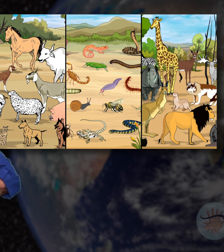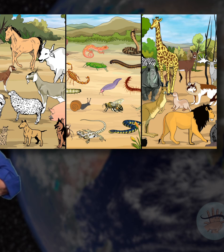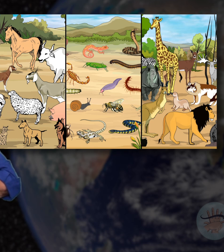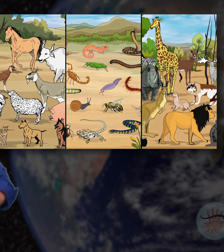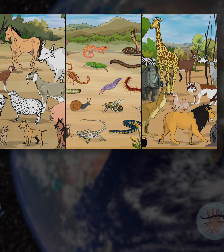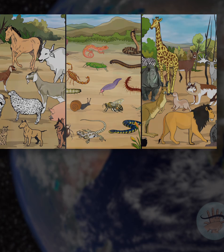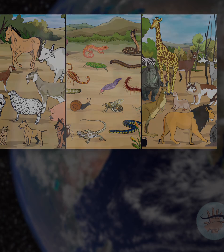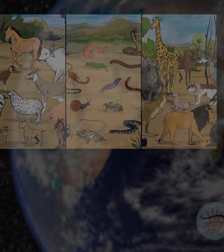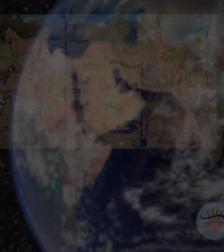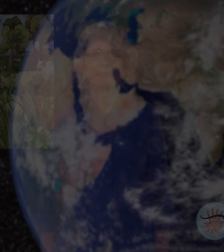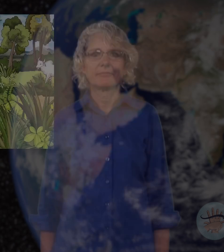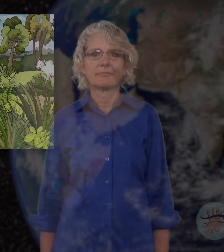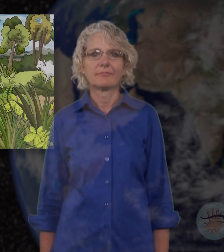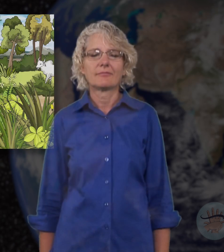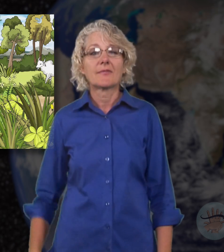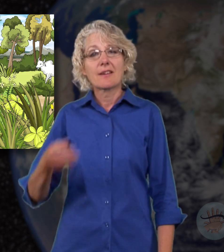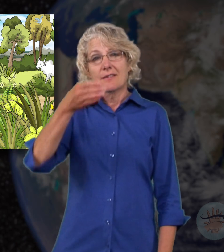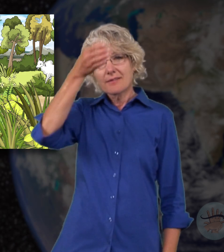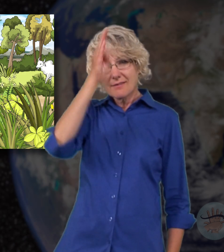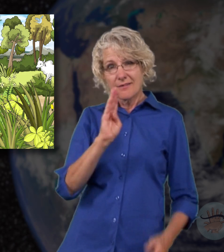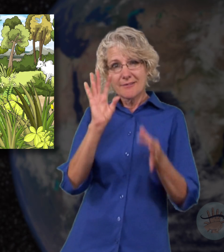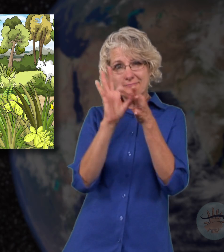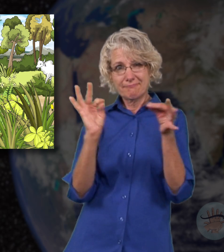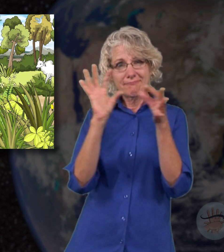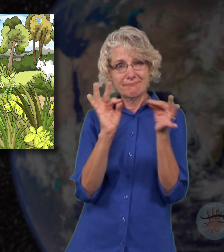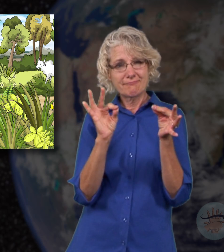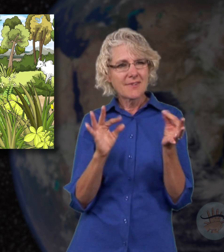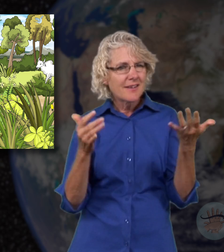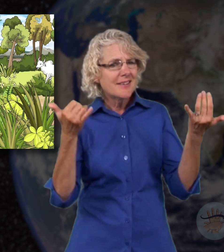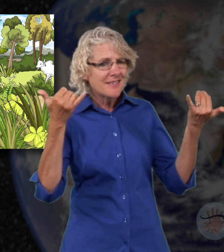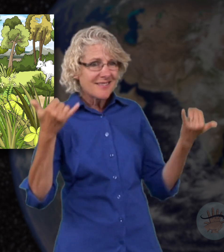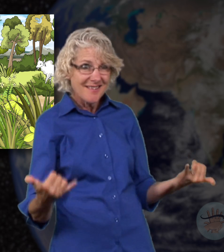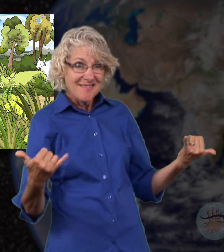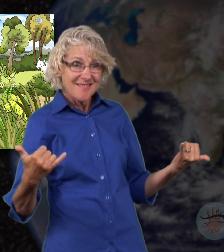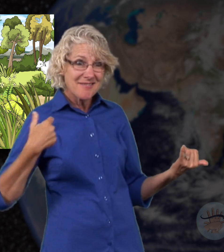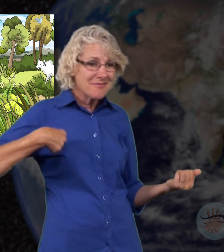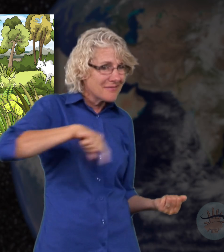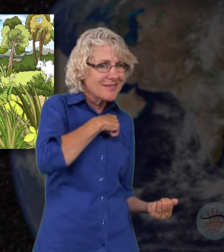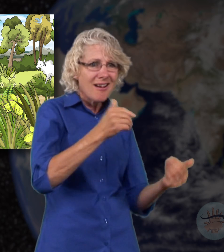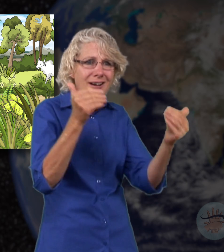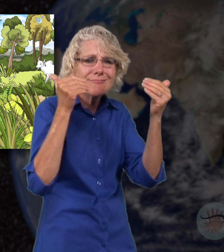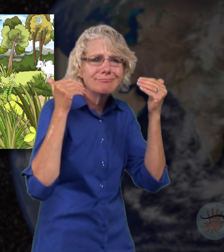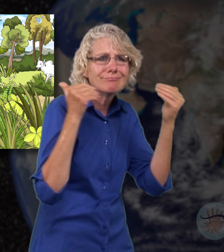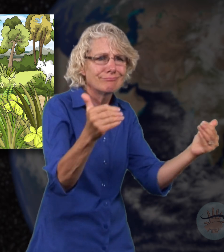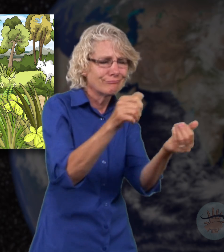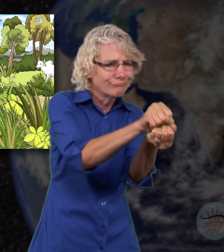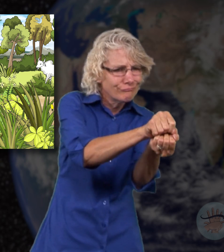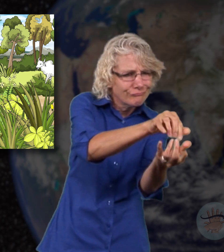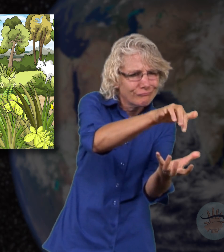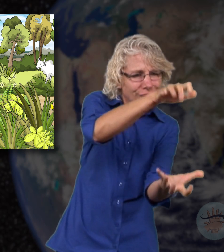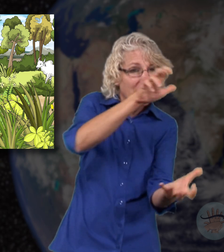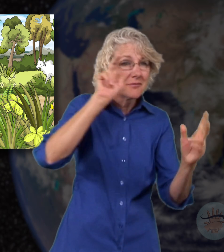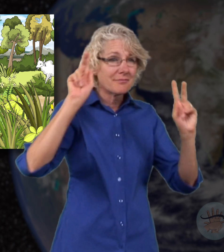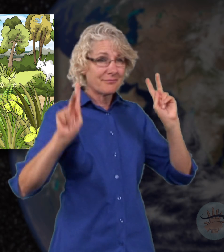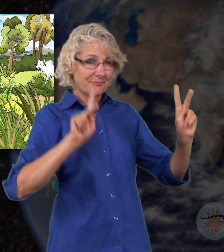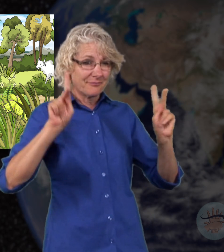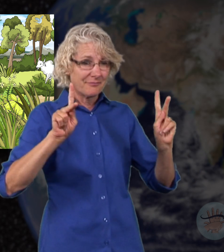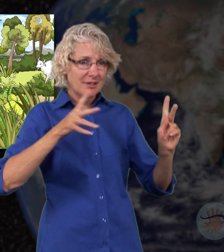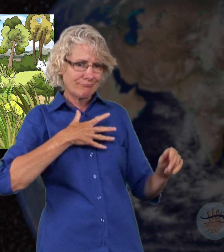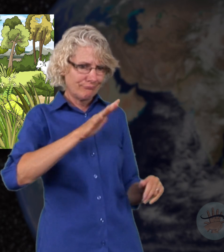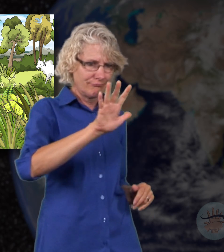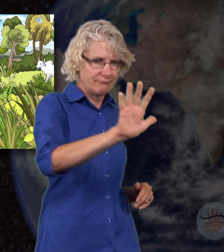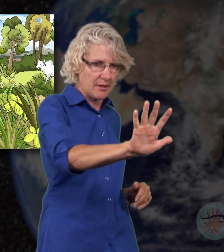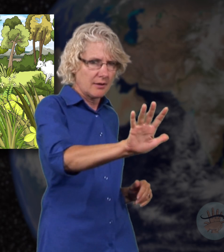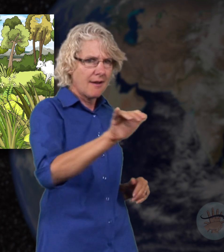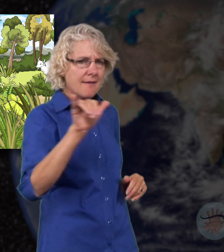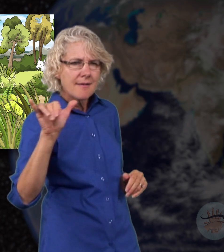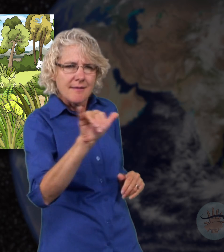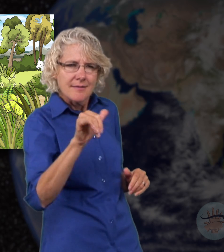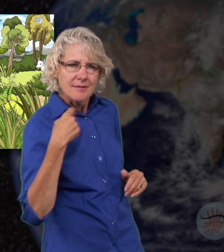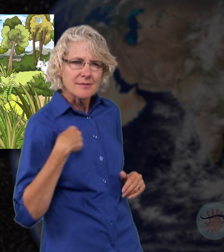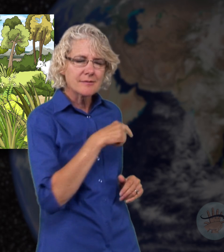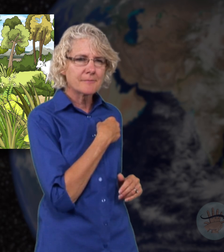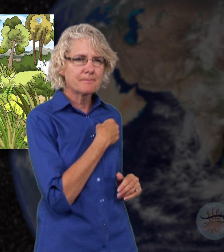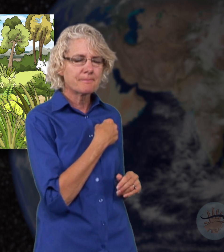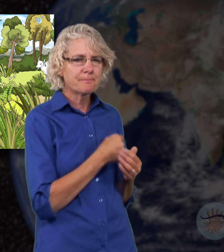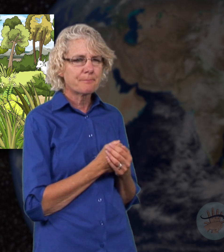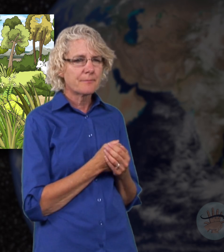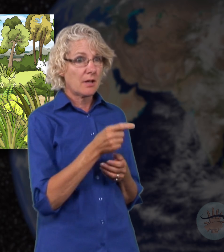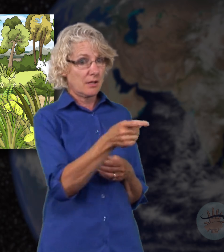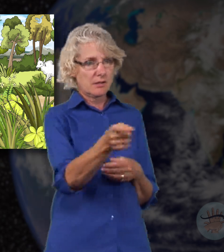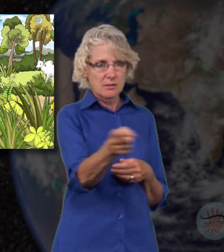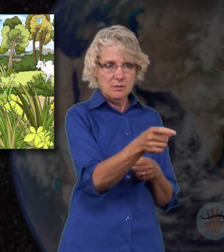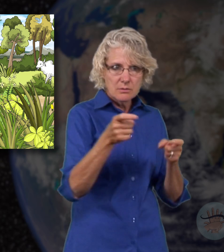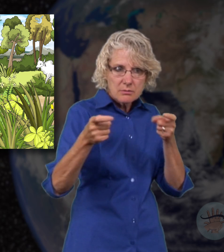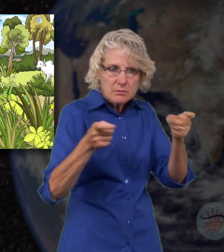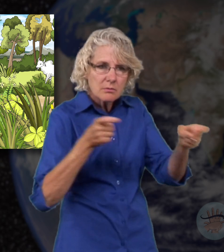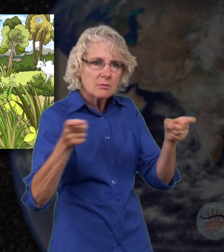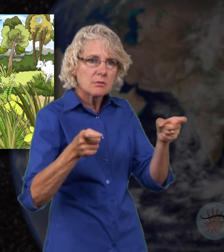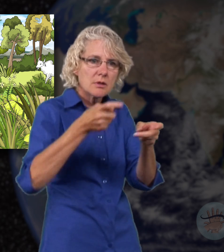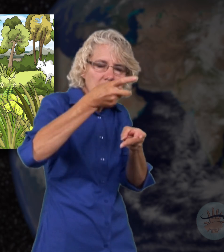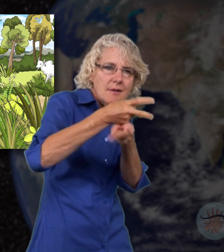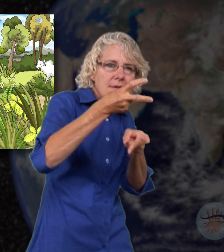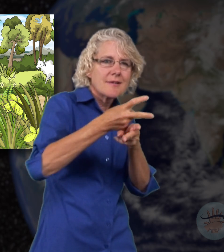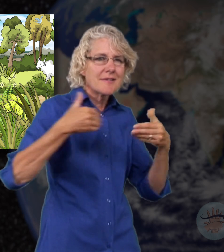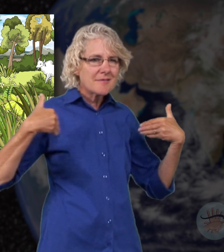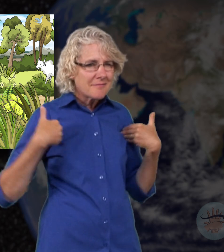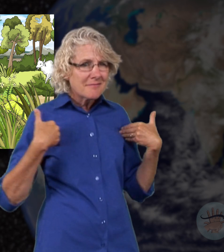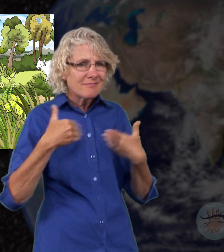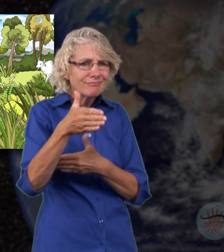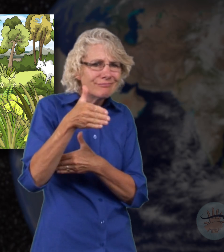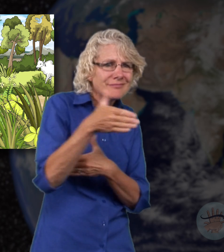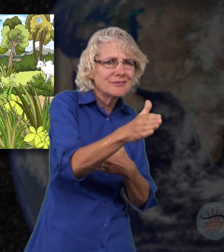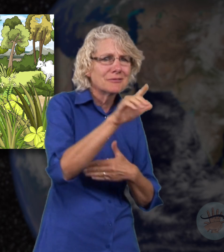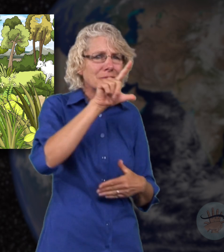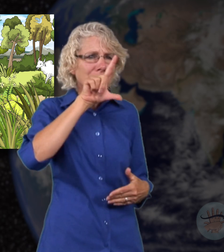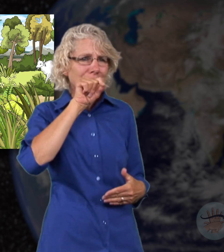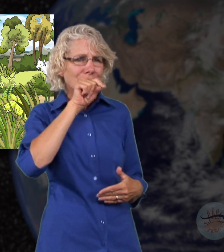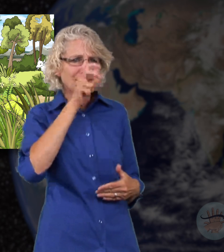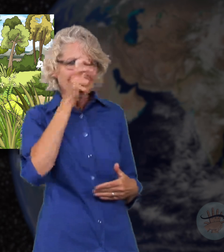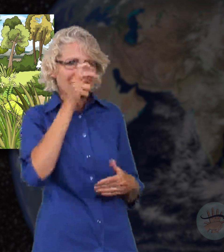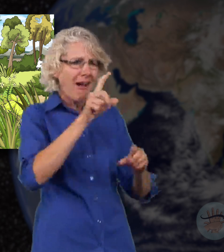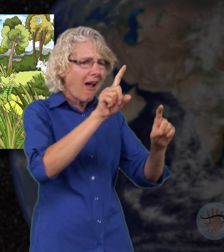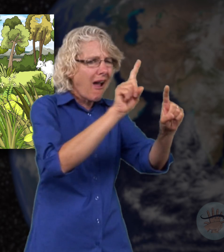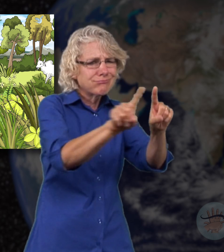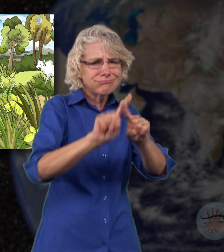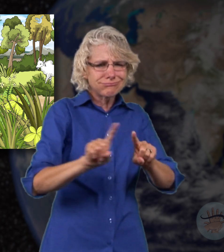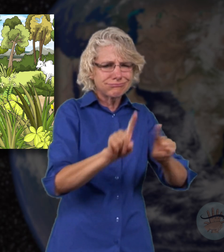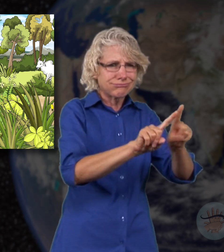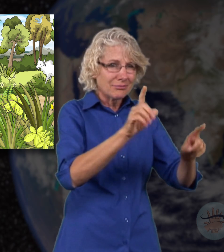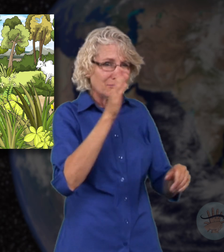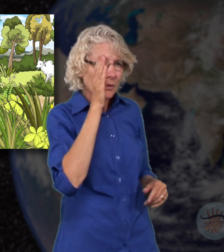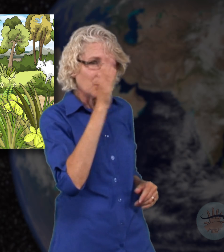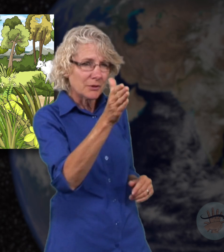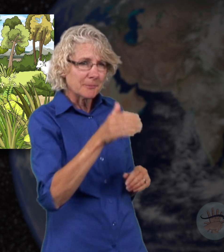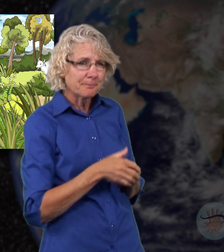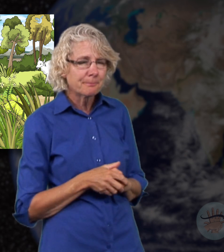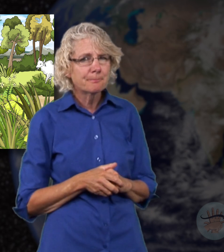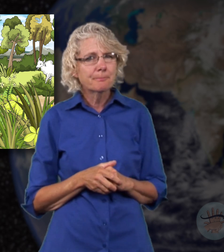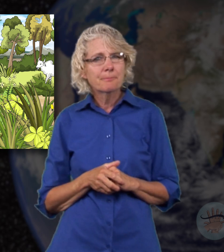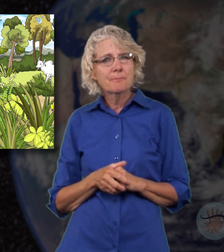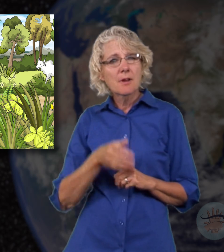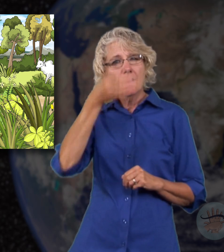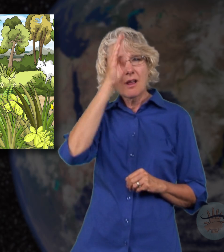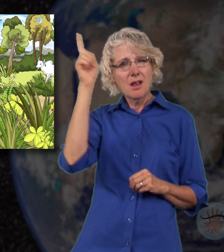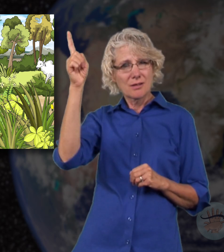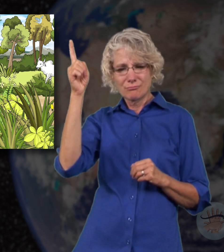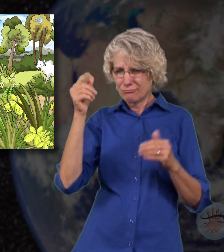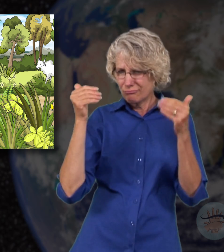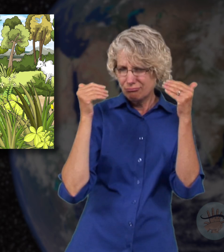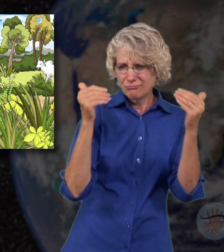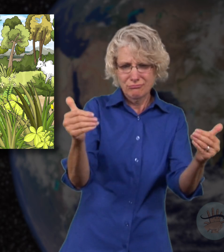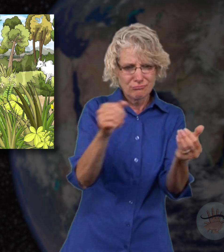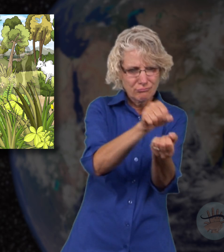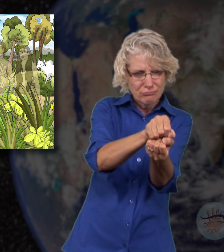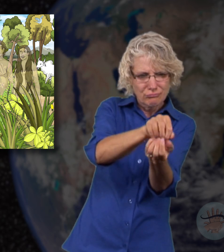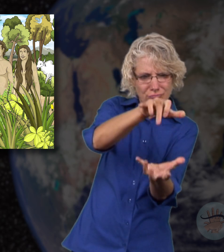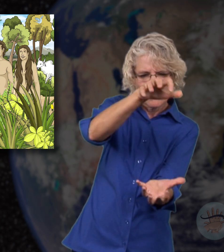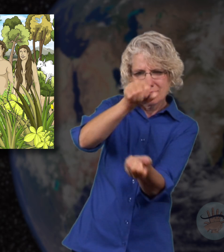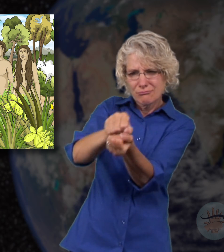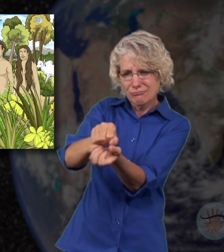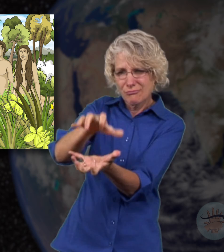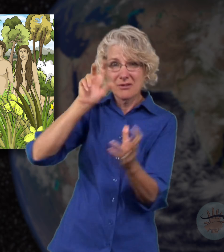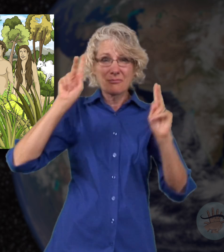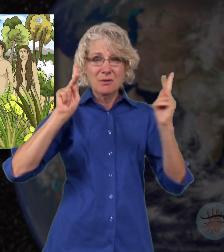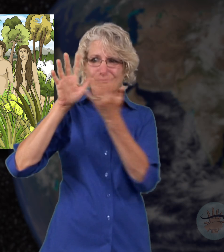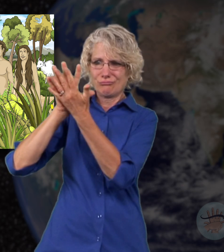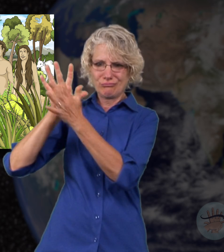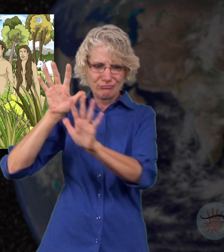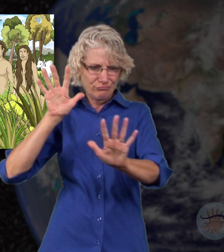Then God said, “Let Us make man in Our image, after Our likeness, to rule over the fish of the sea and the birds of the air, over the livestock, and over all the earth itself and every creature that crawls upon it.”